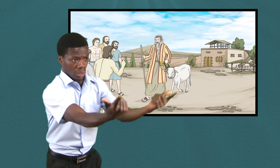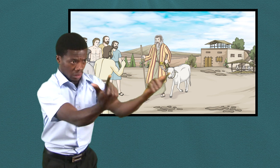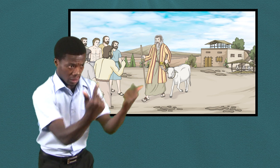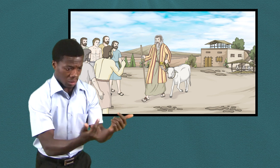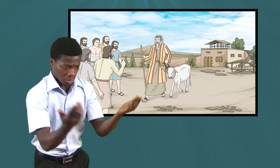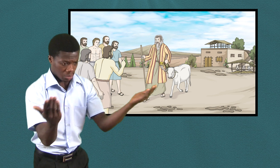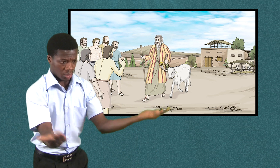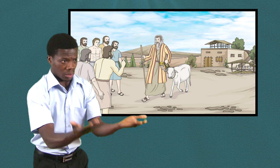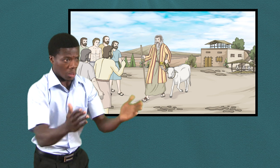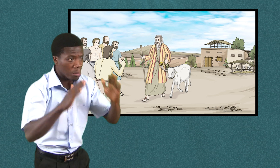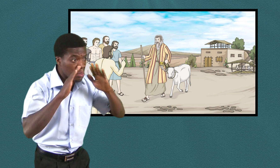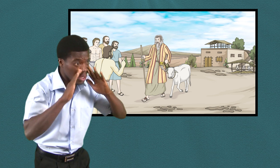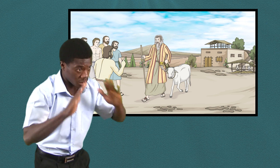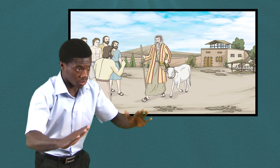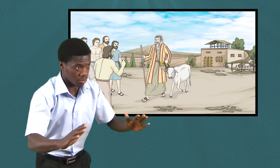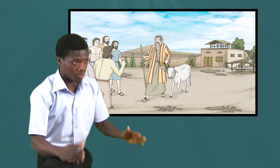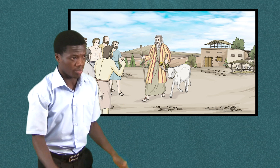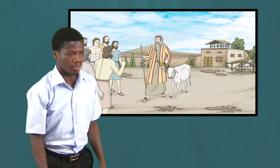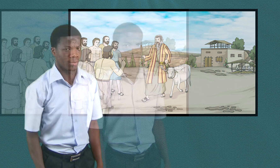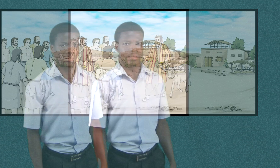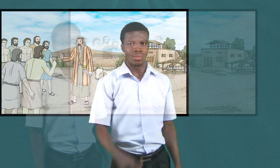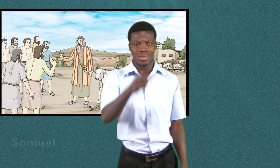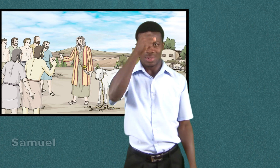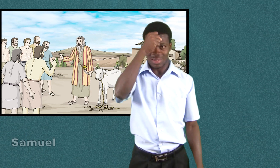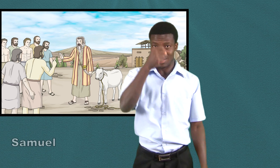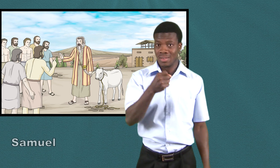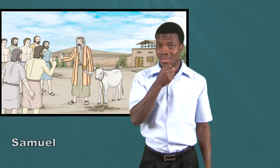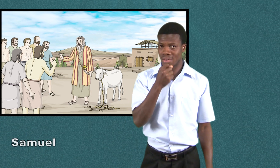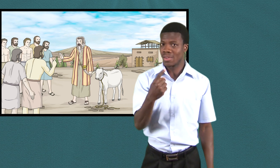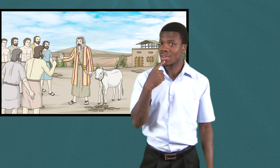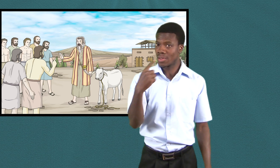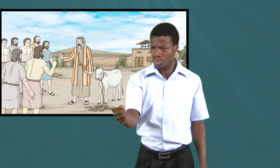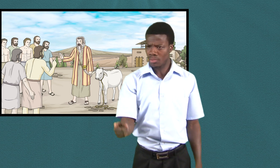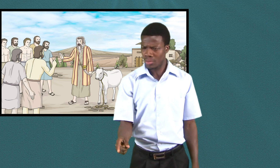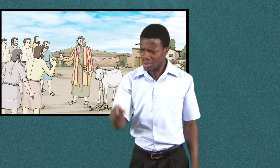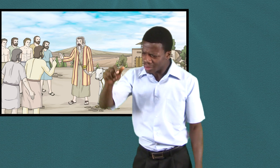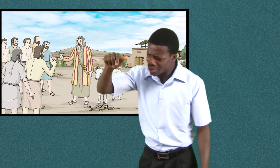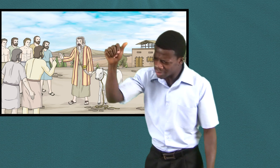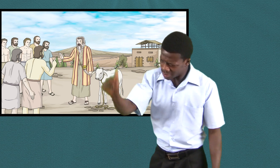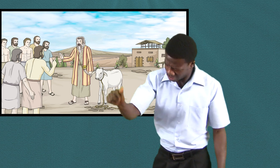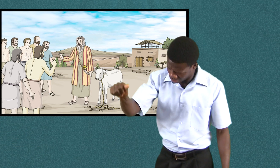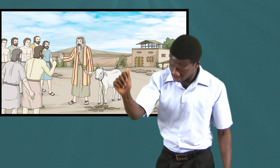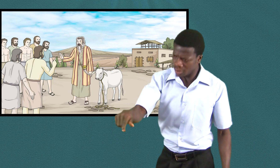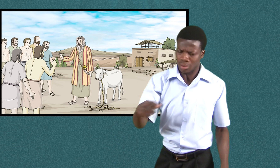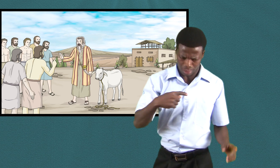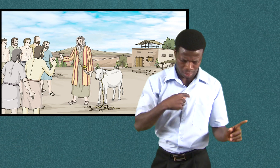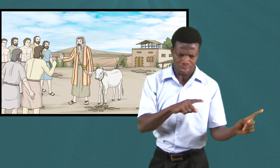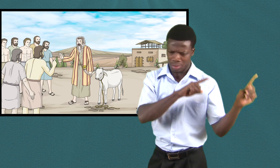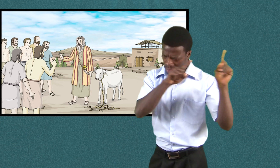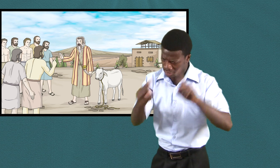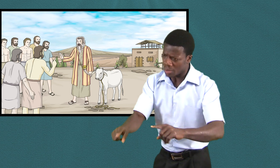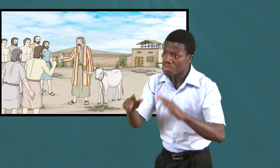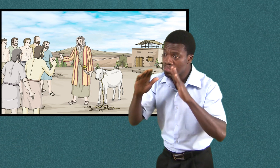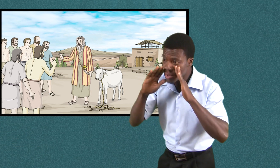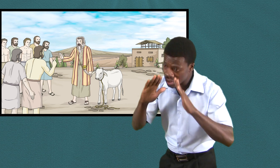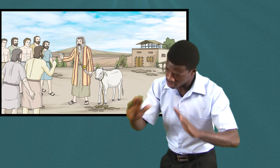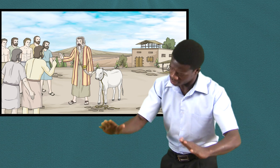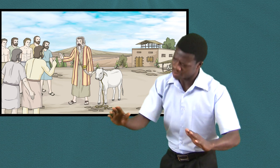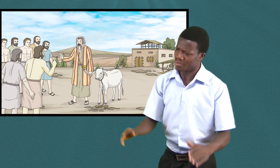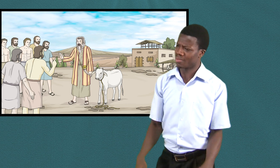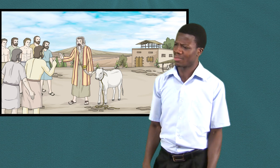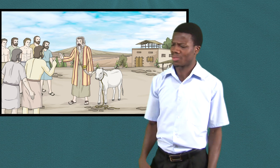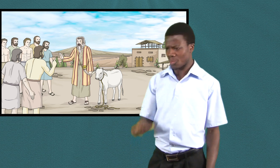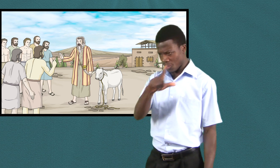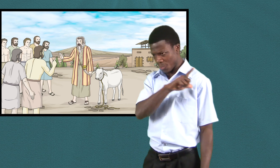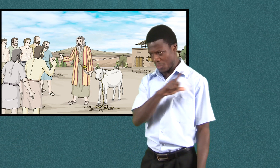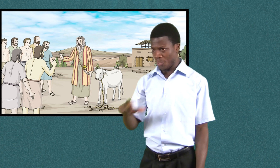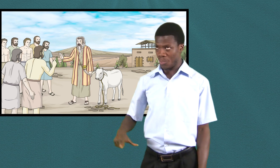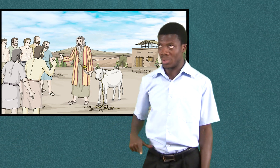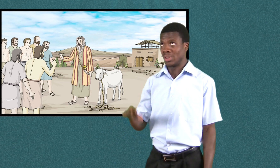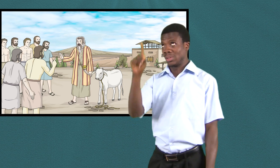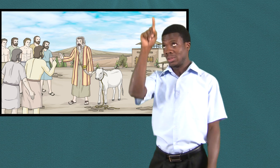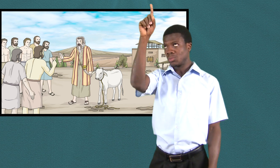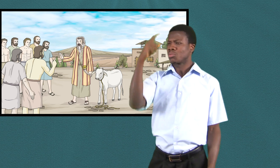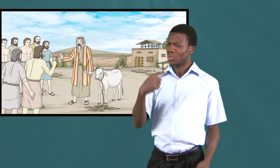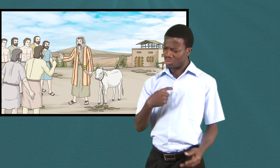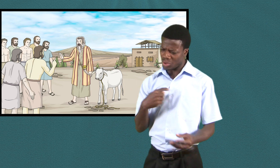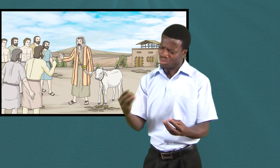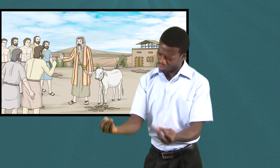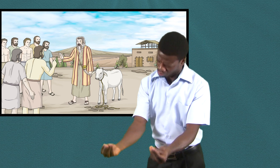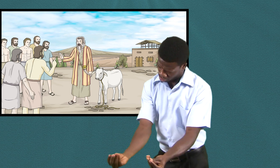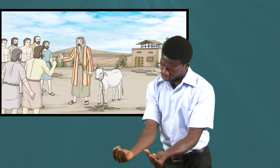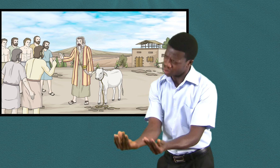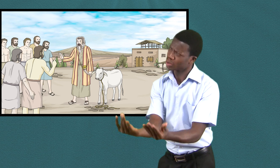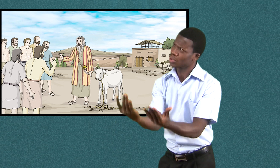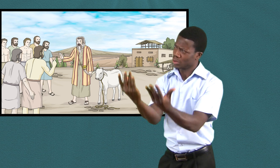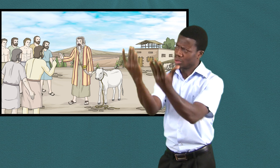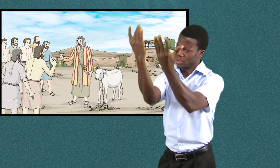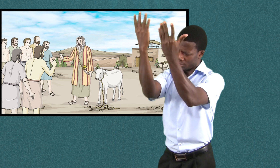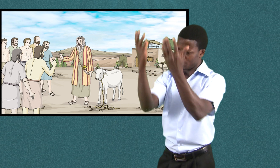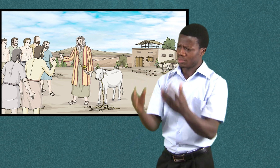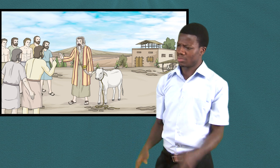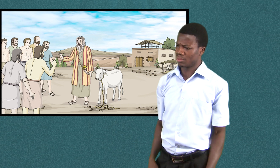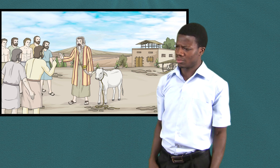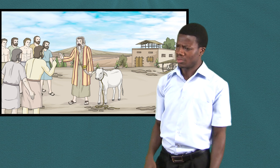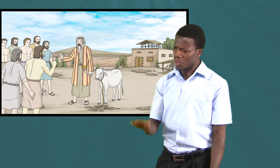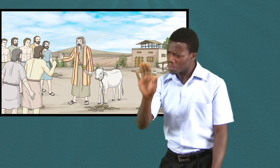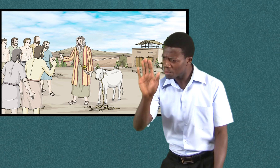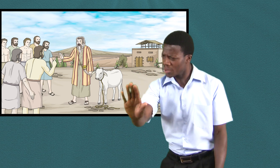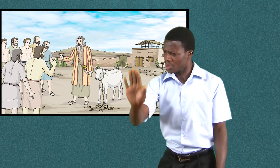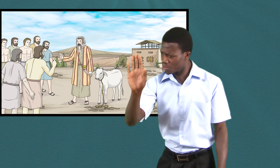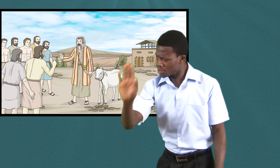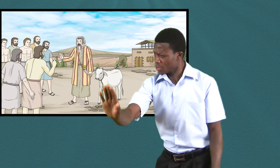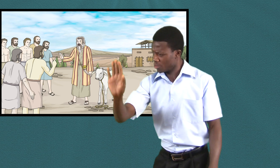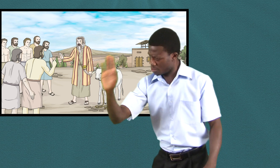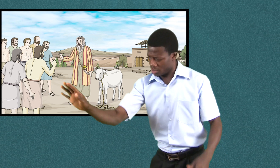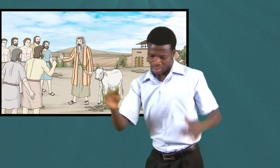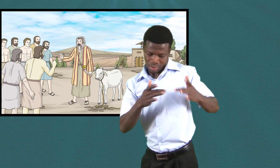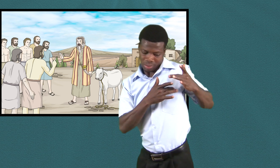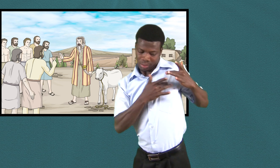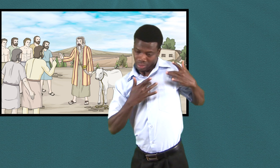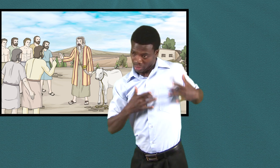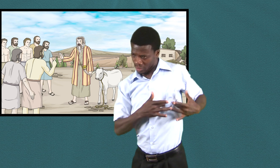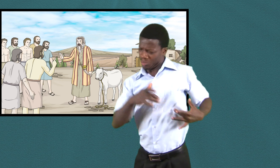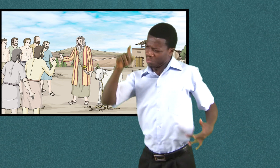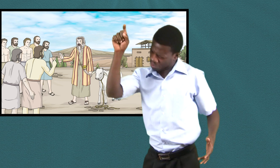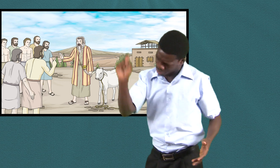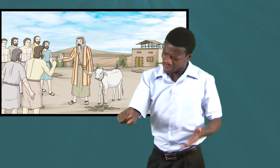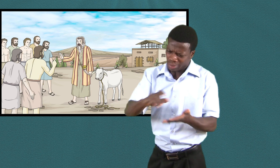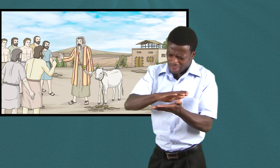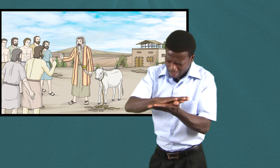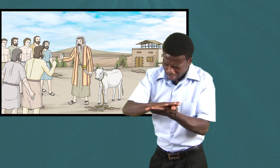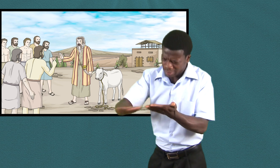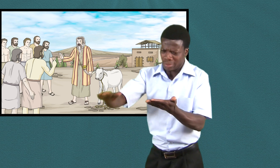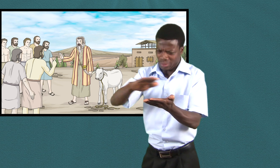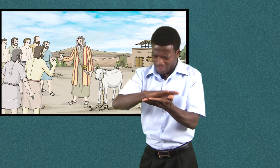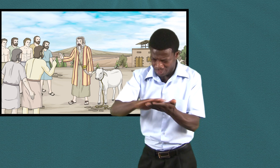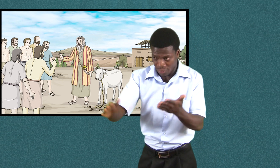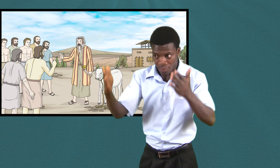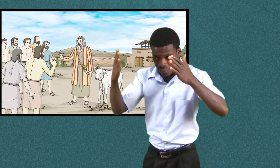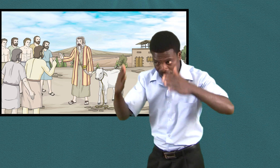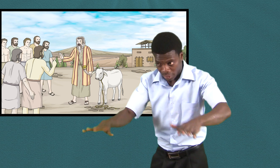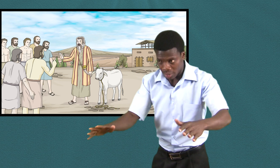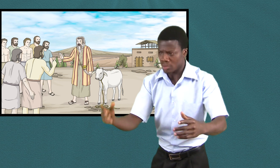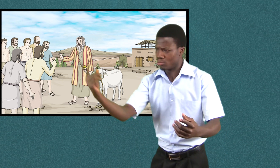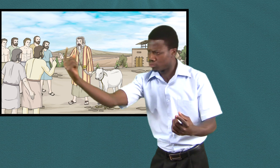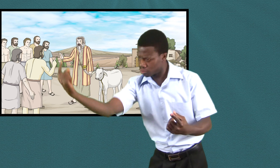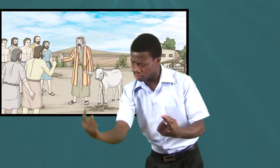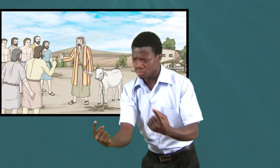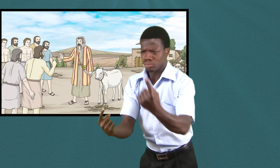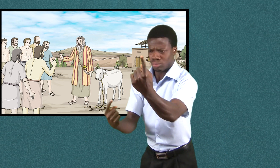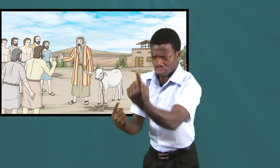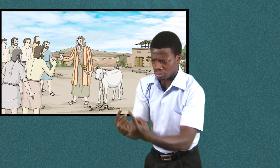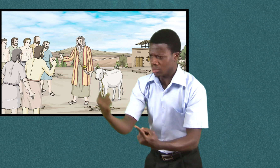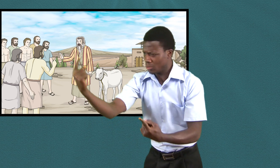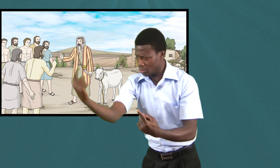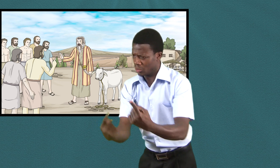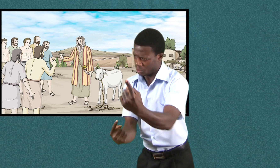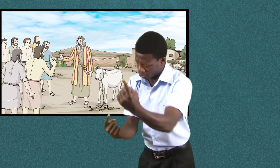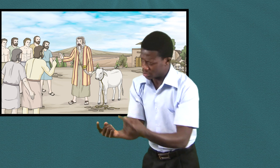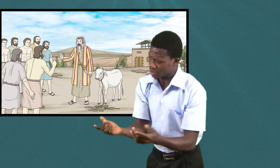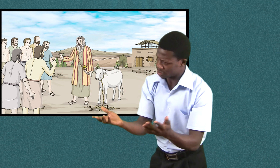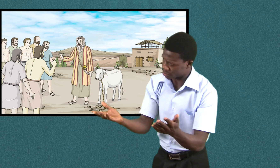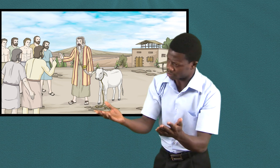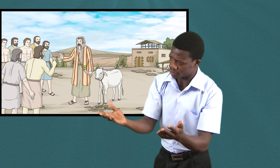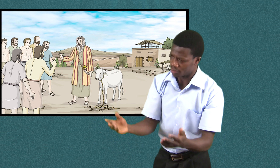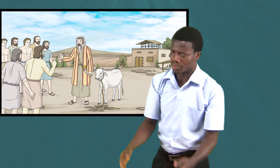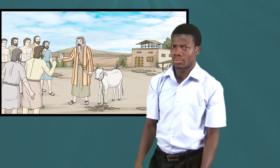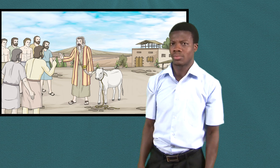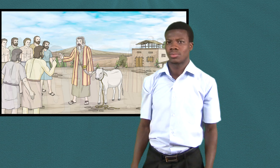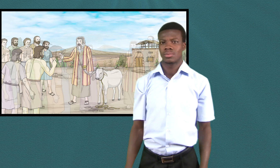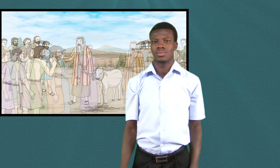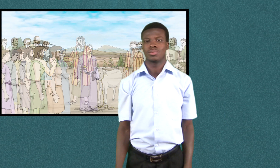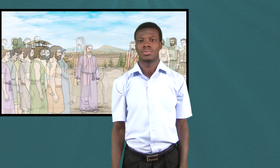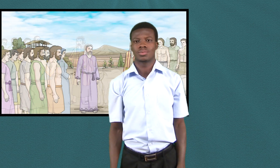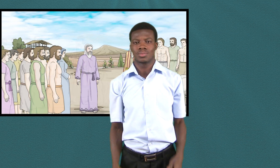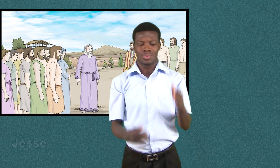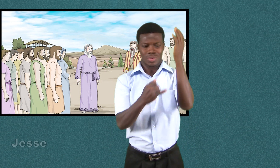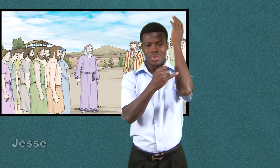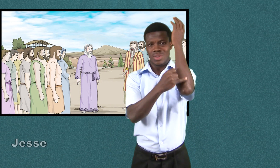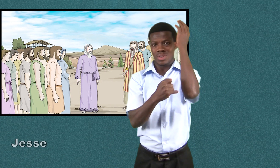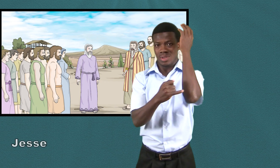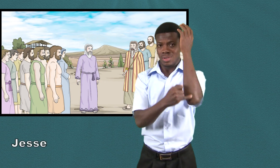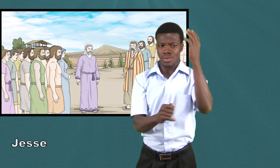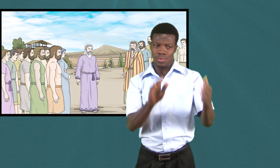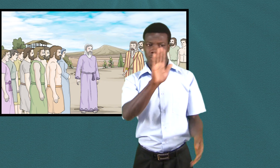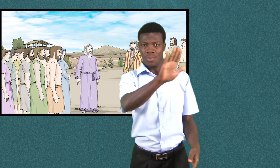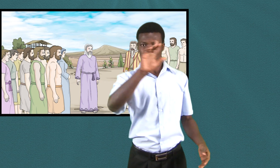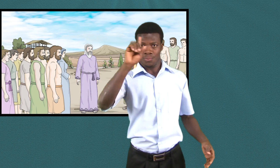“In peace,” he replied. “I have come to sacrifice to the LORD. Consecrate yourselves and come with me to the sacrifice.”